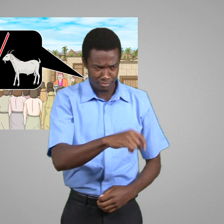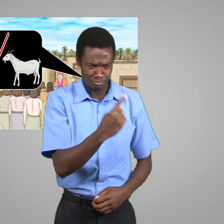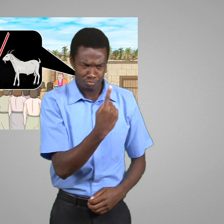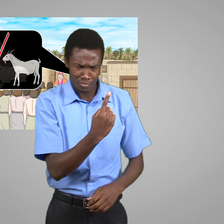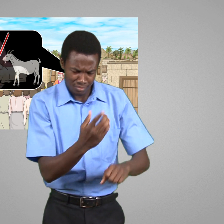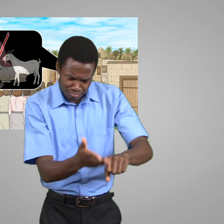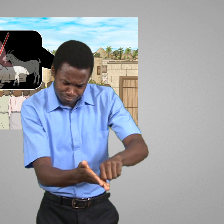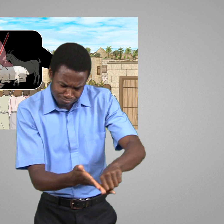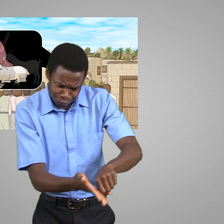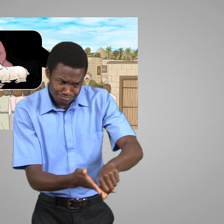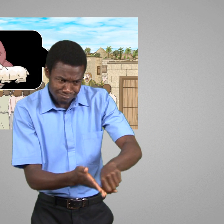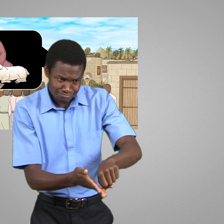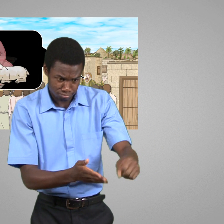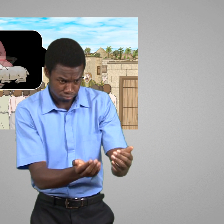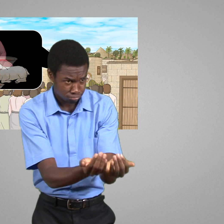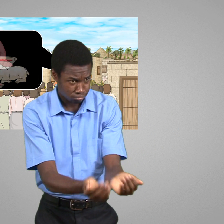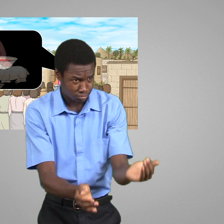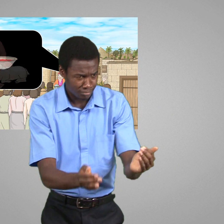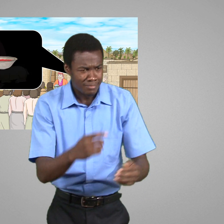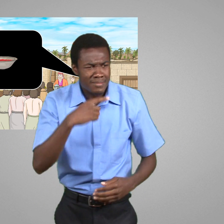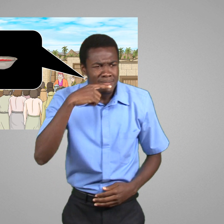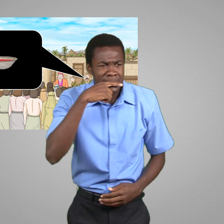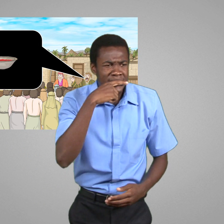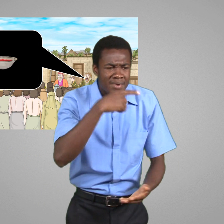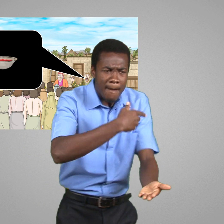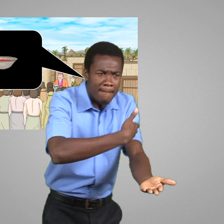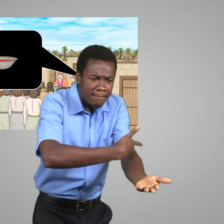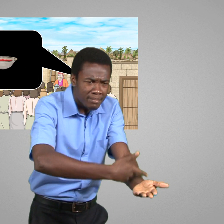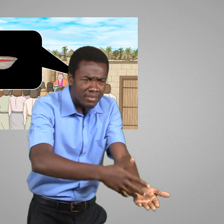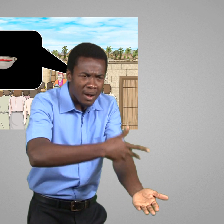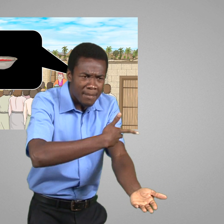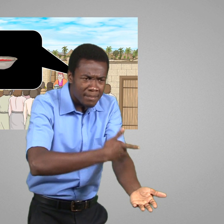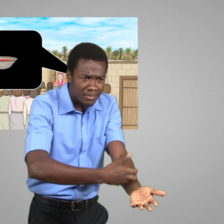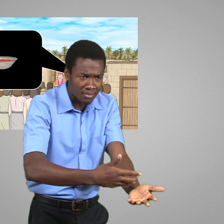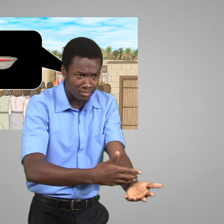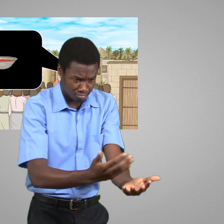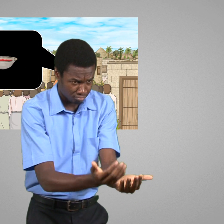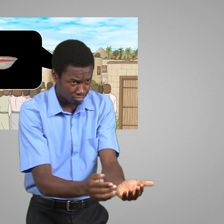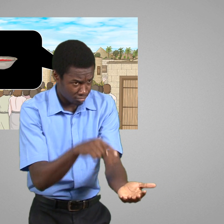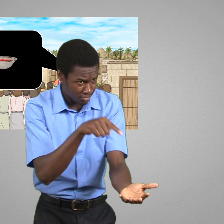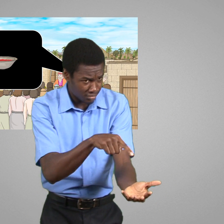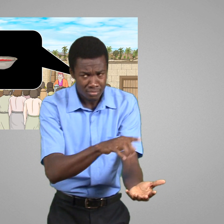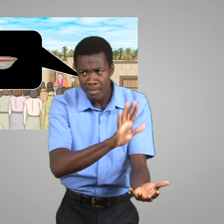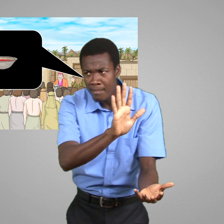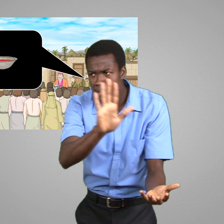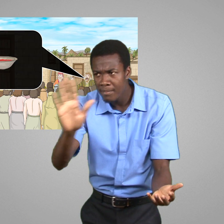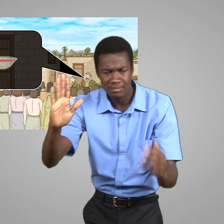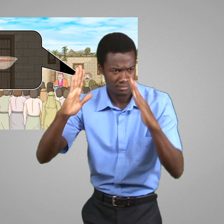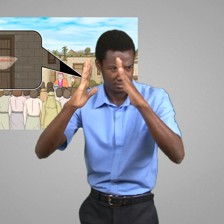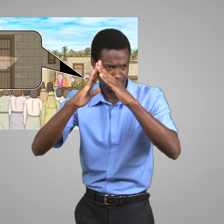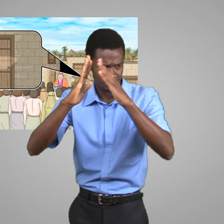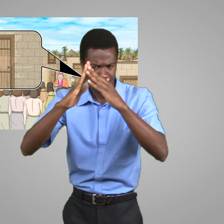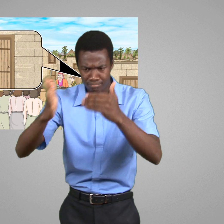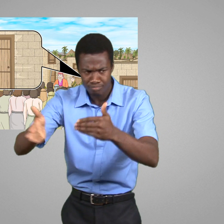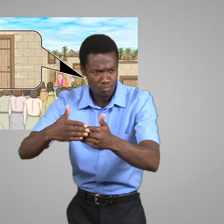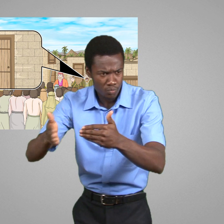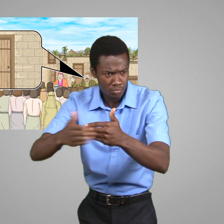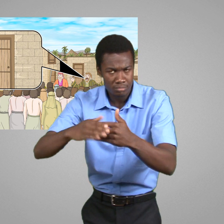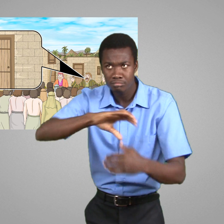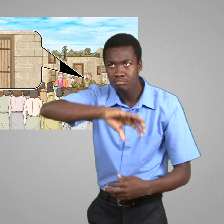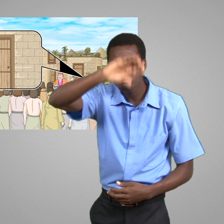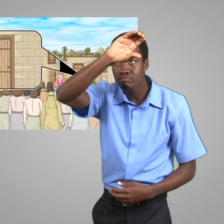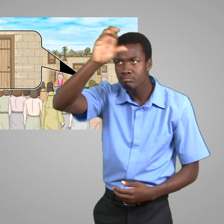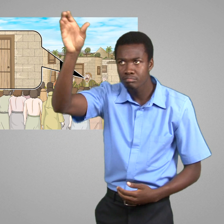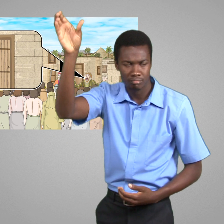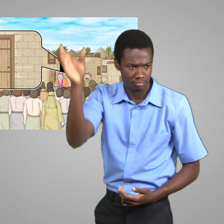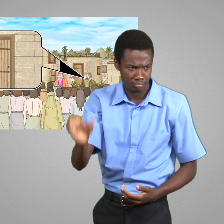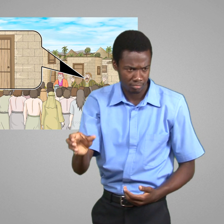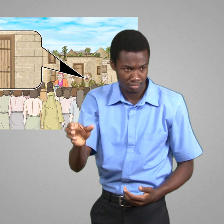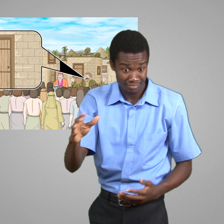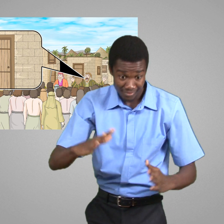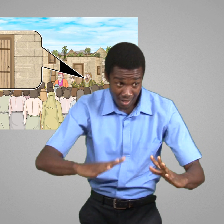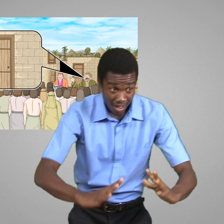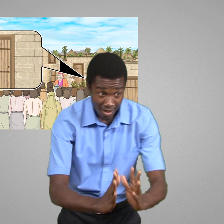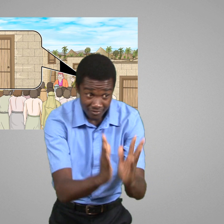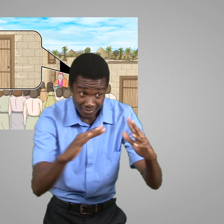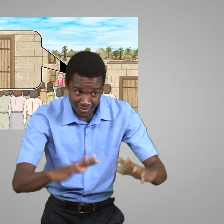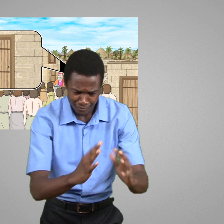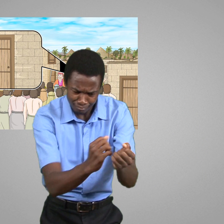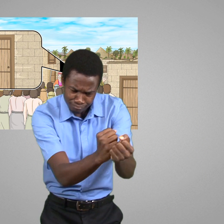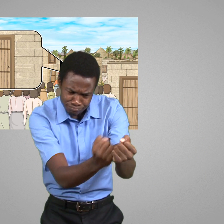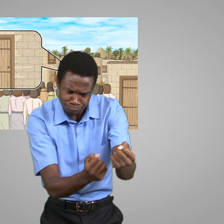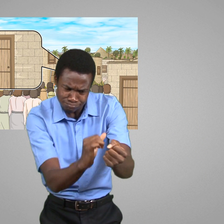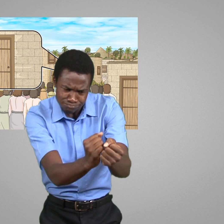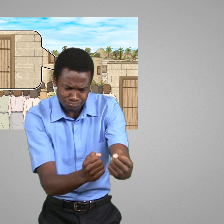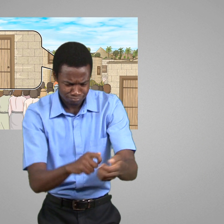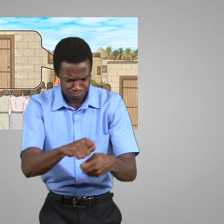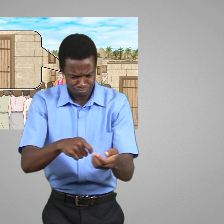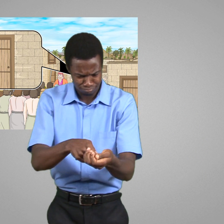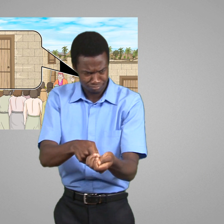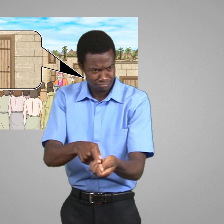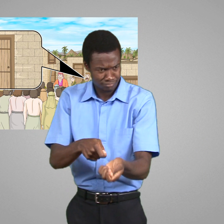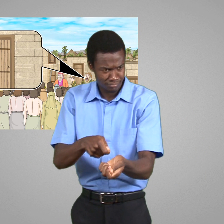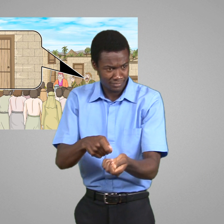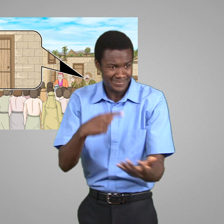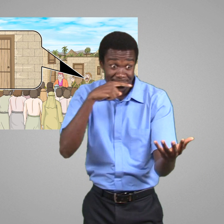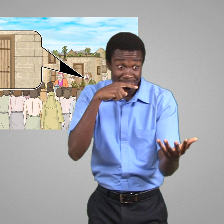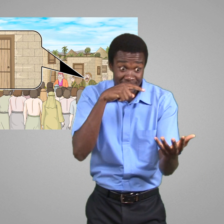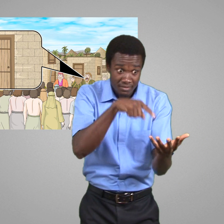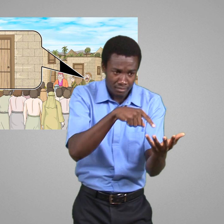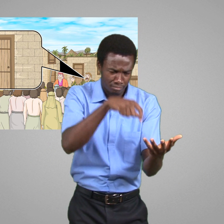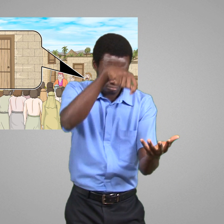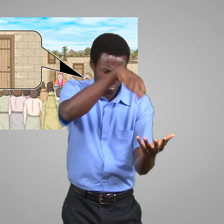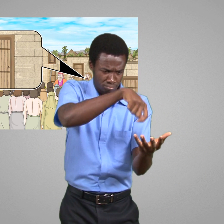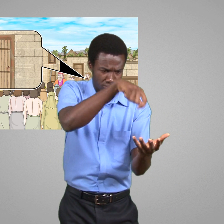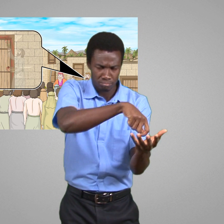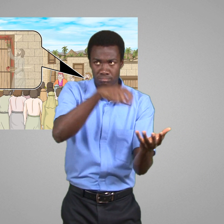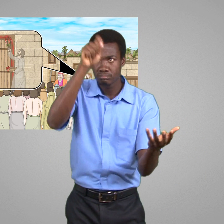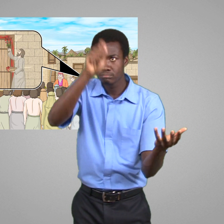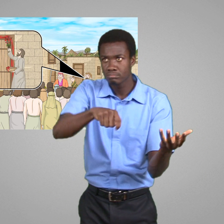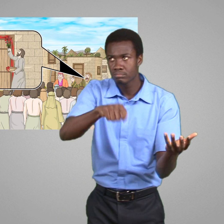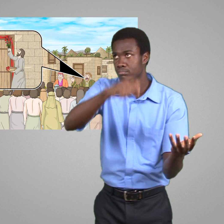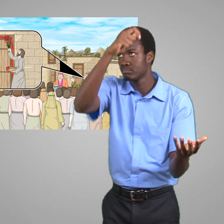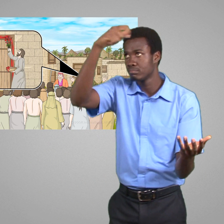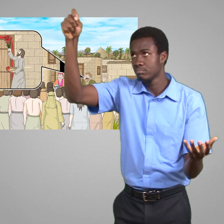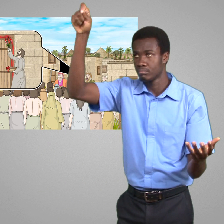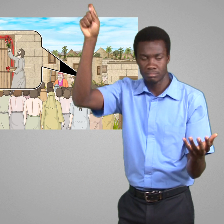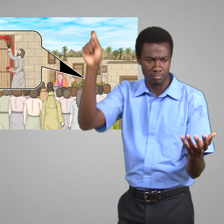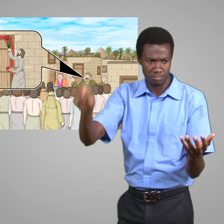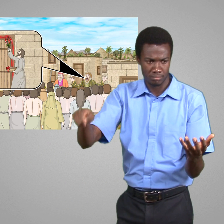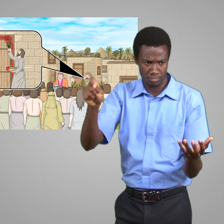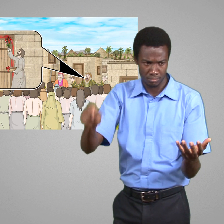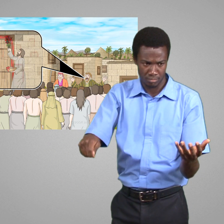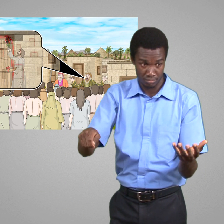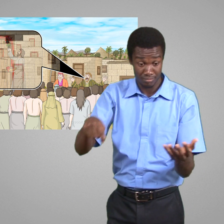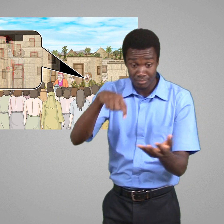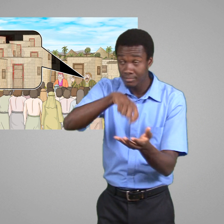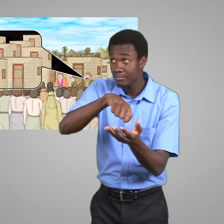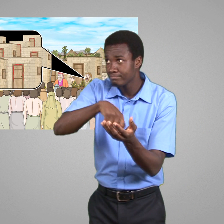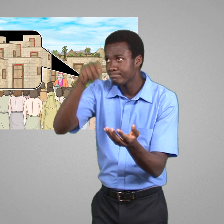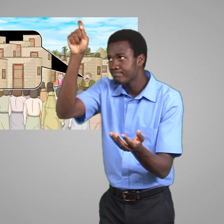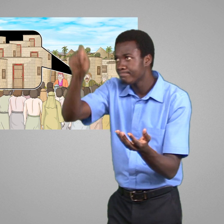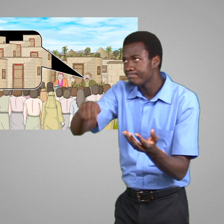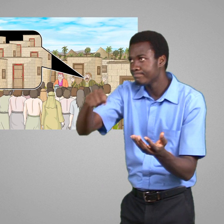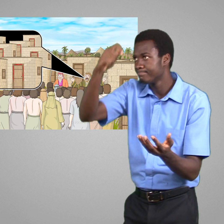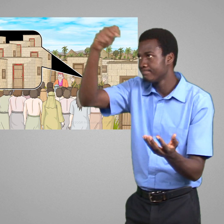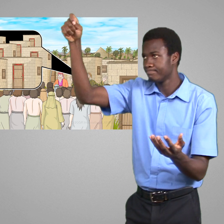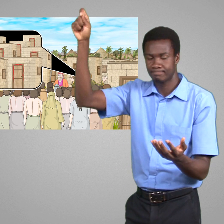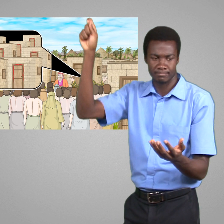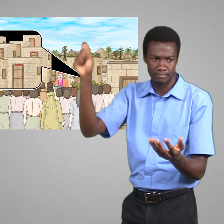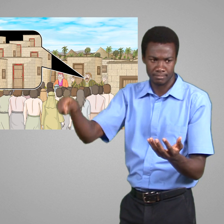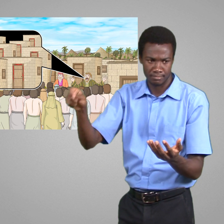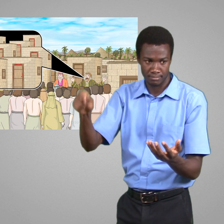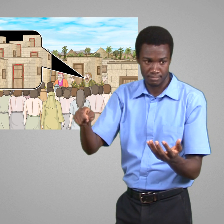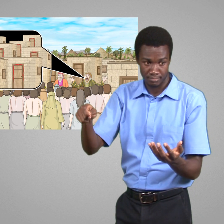Take a cluster of hyssop, dip it into the blood in the basin, and brush the blood on the top and sides of the doorframe.